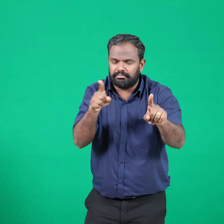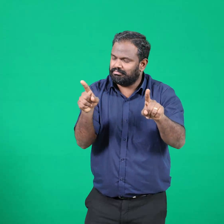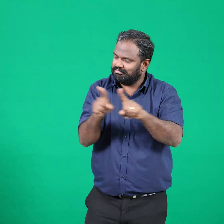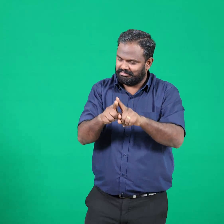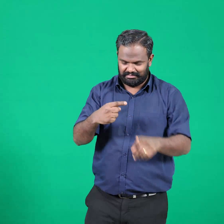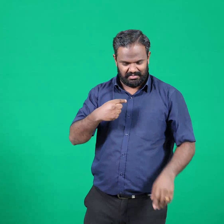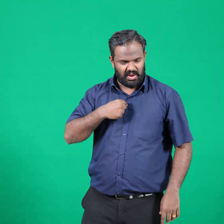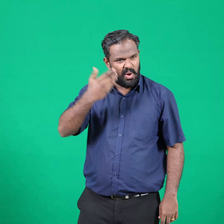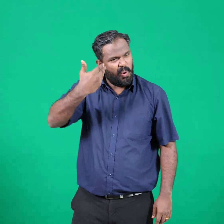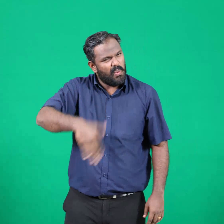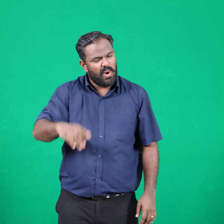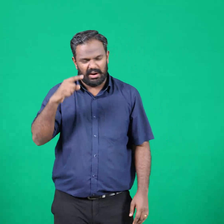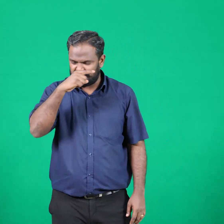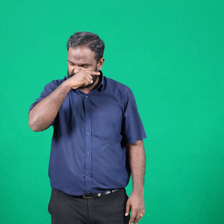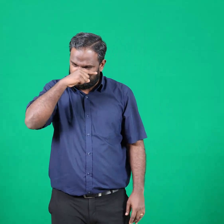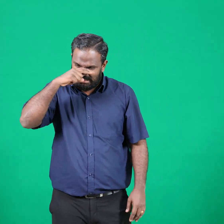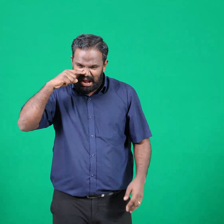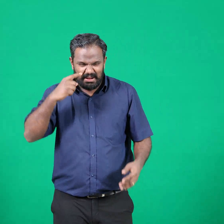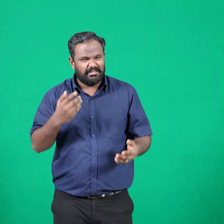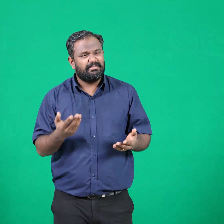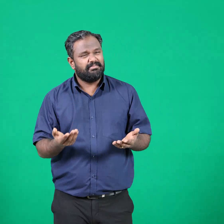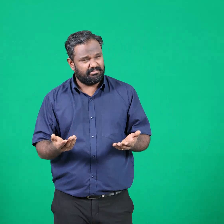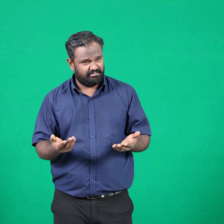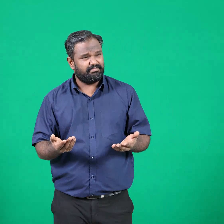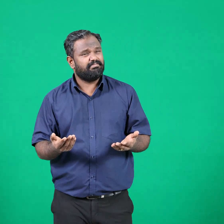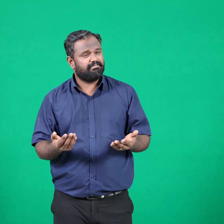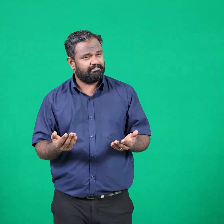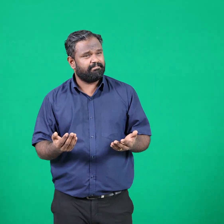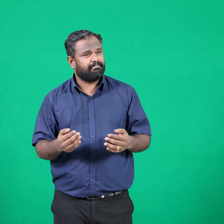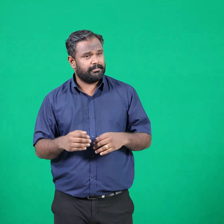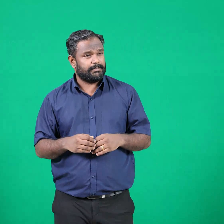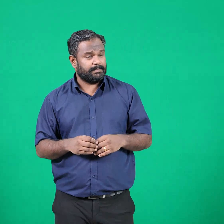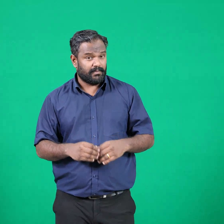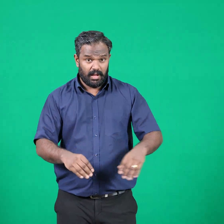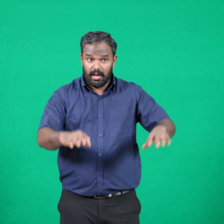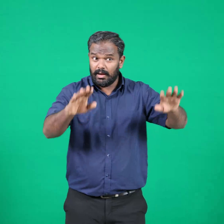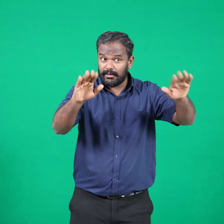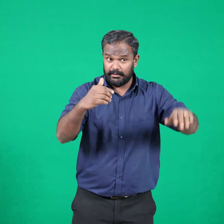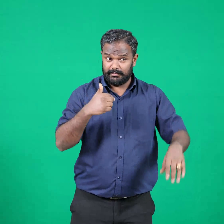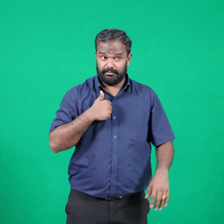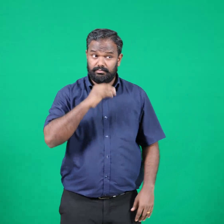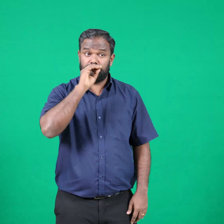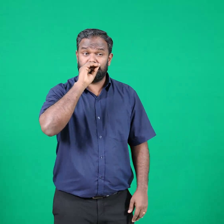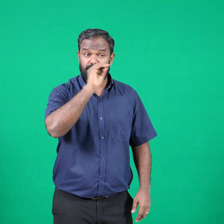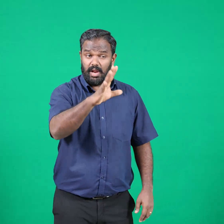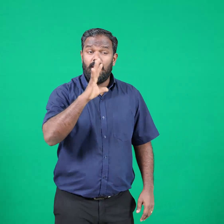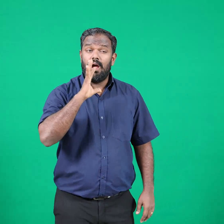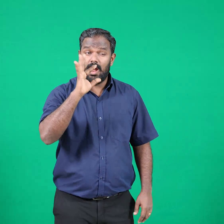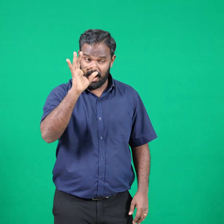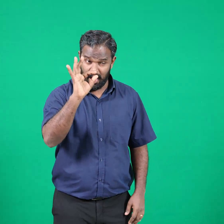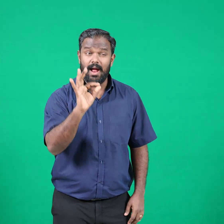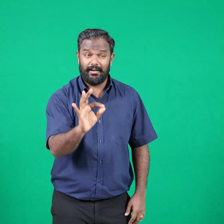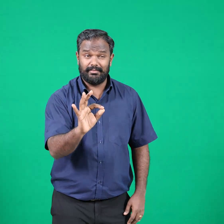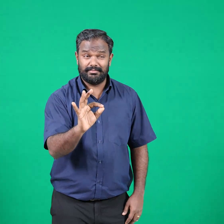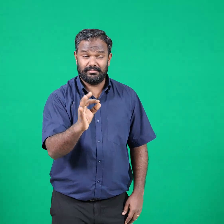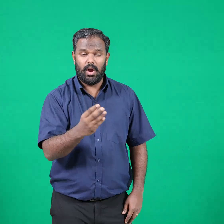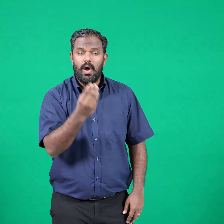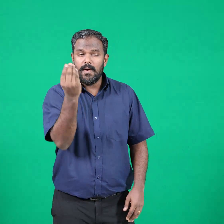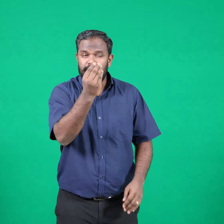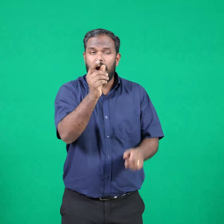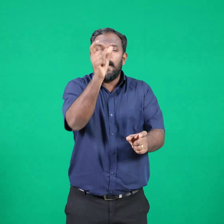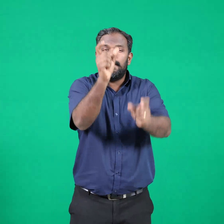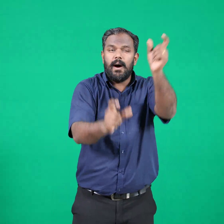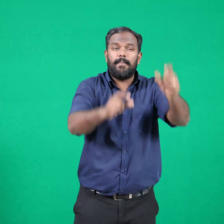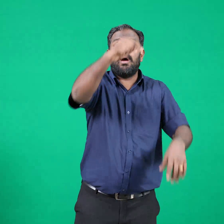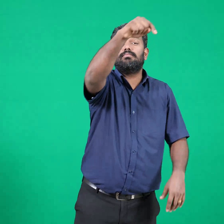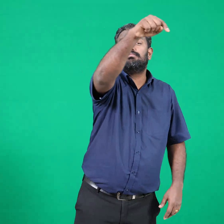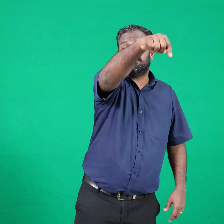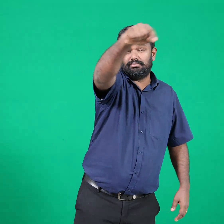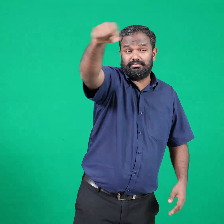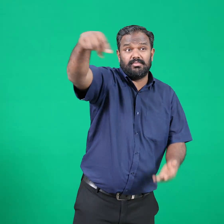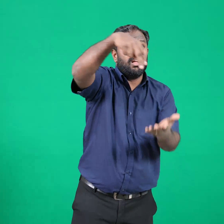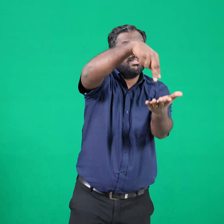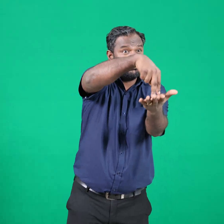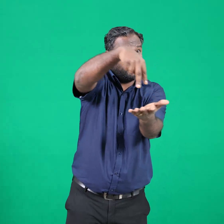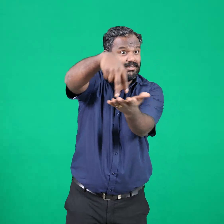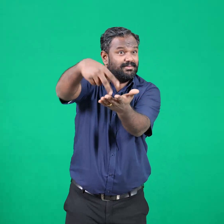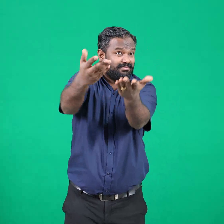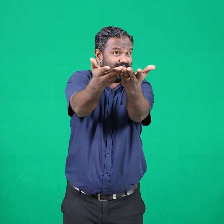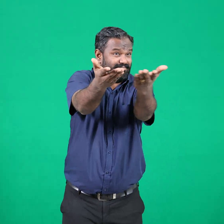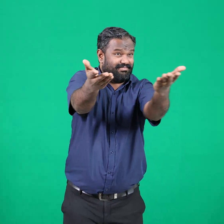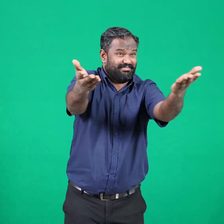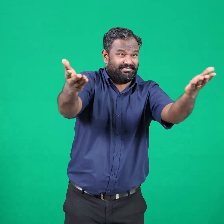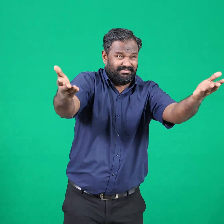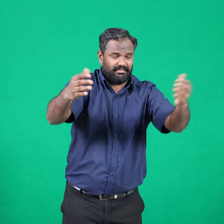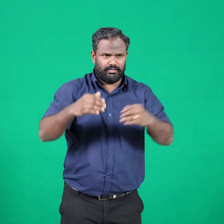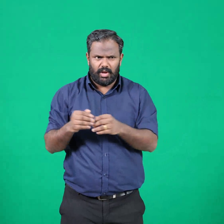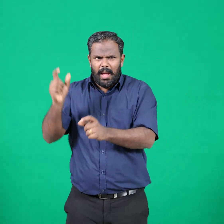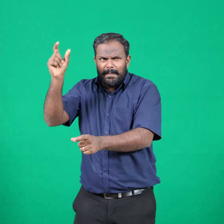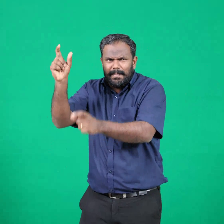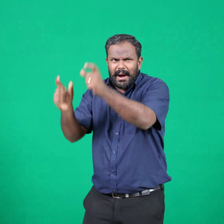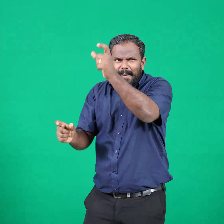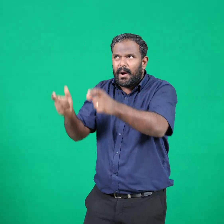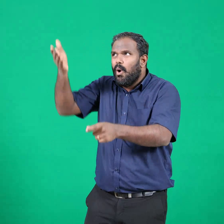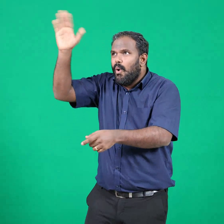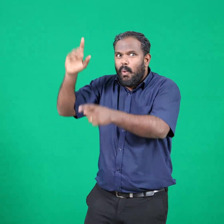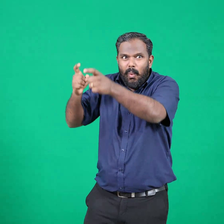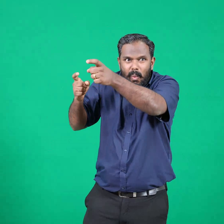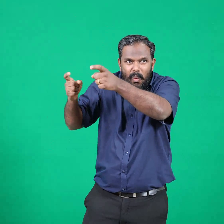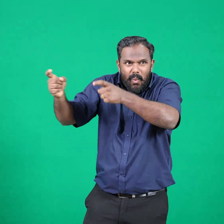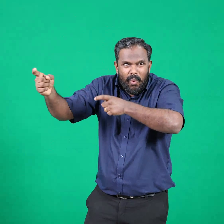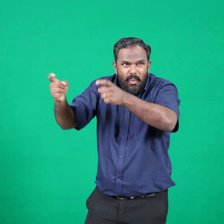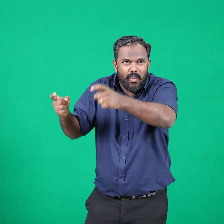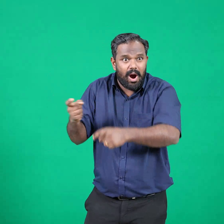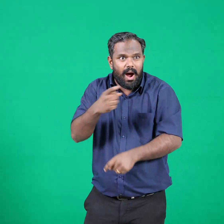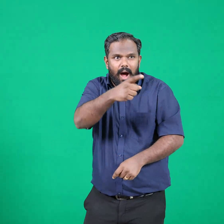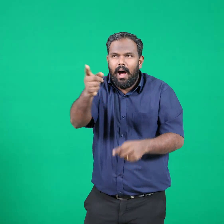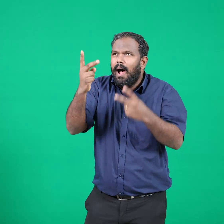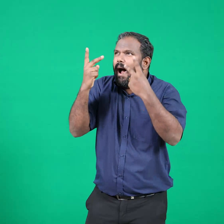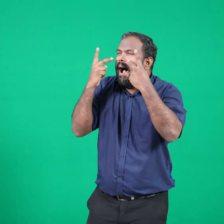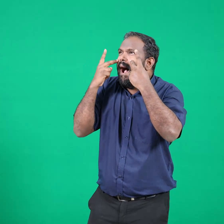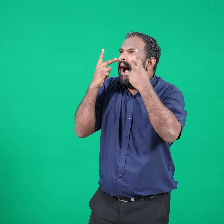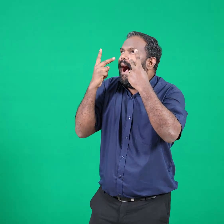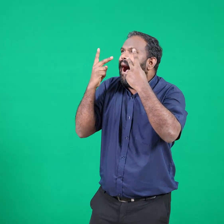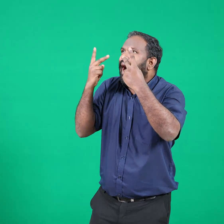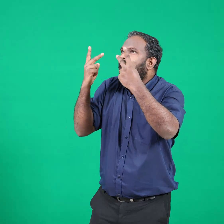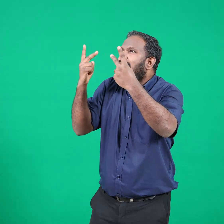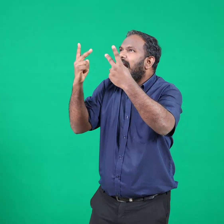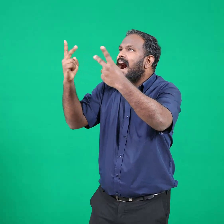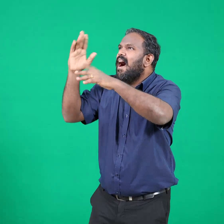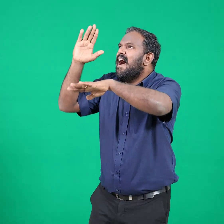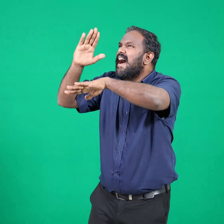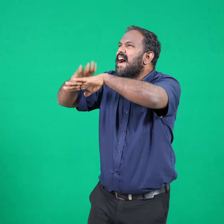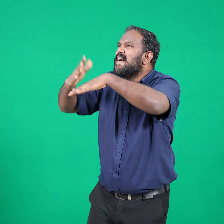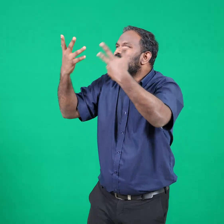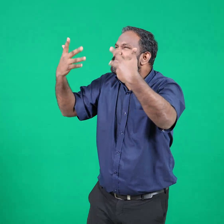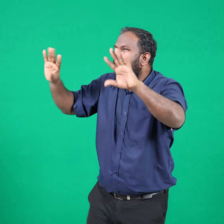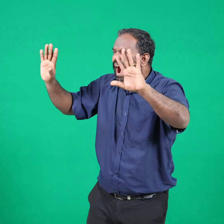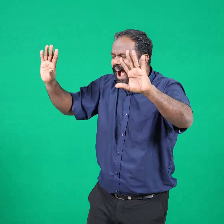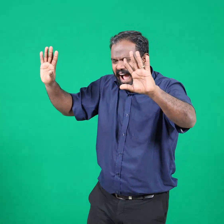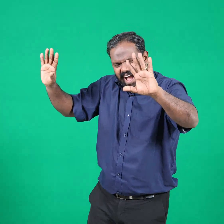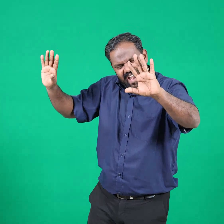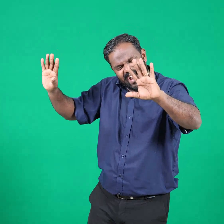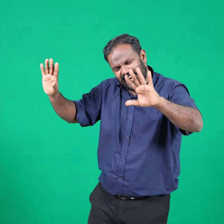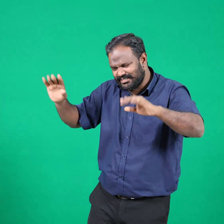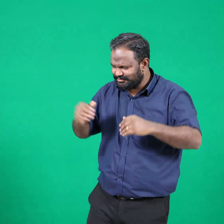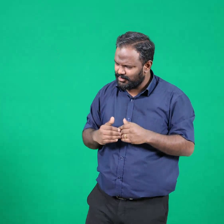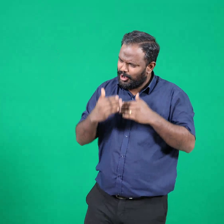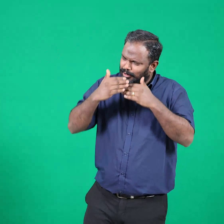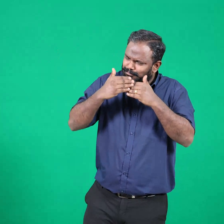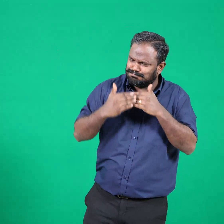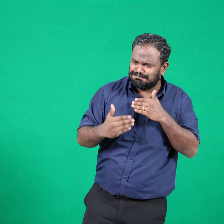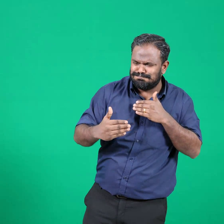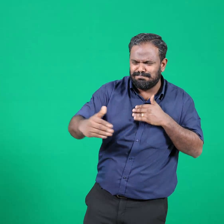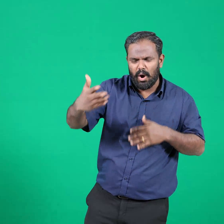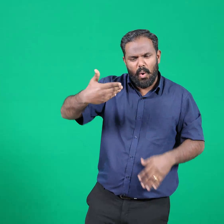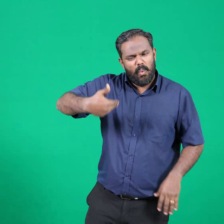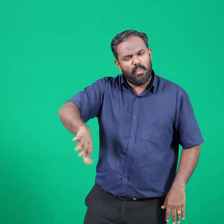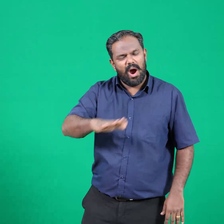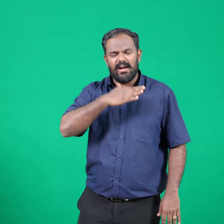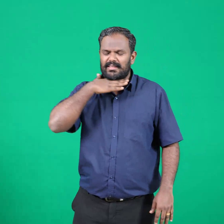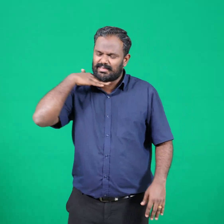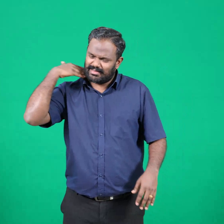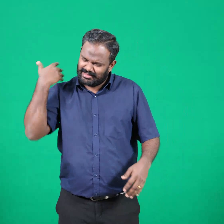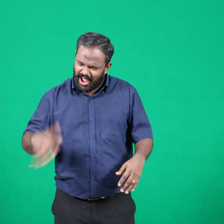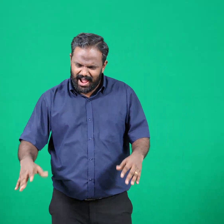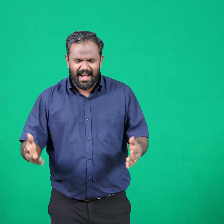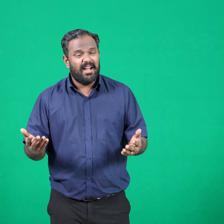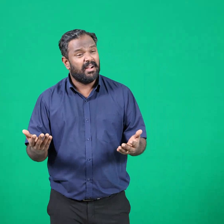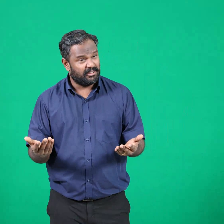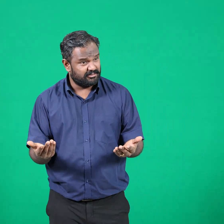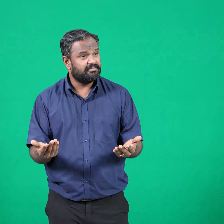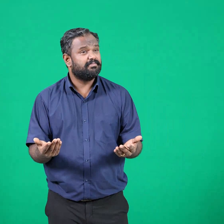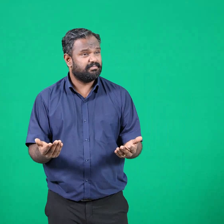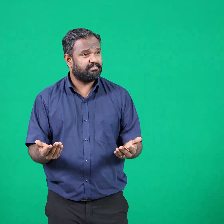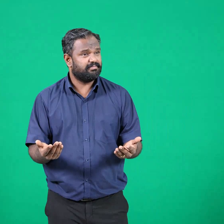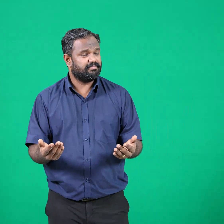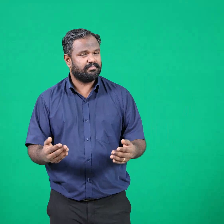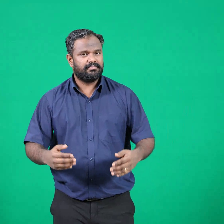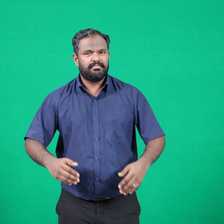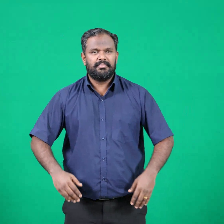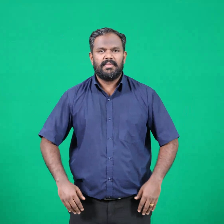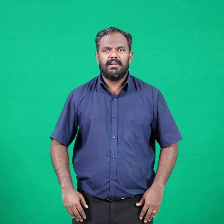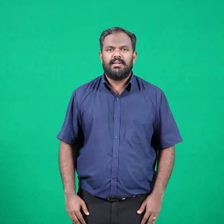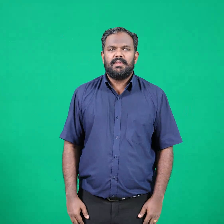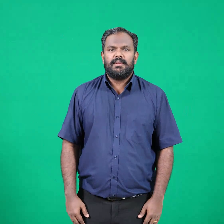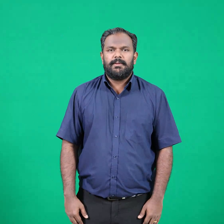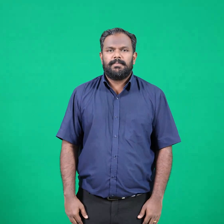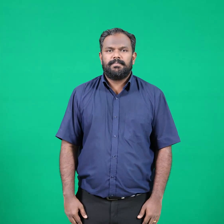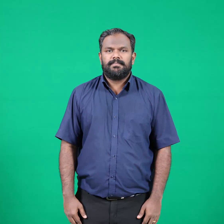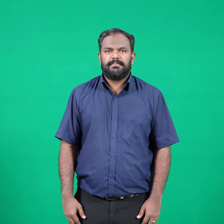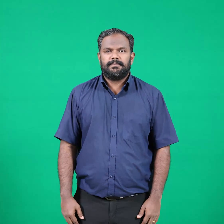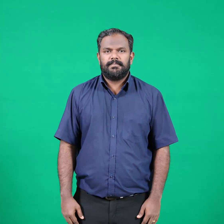But I tell you truthfully, some who are standing here will not taste death before they see the kingdom of God."